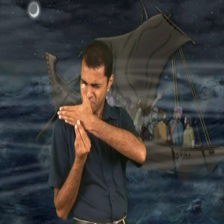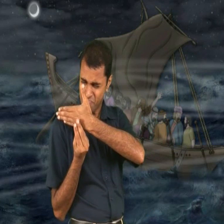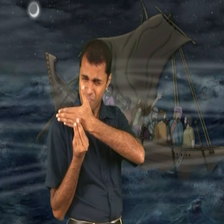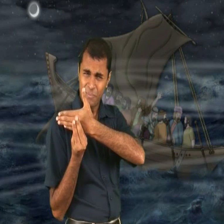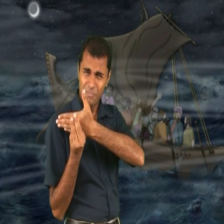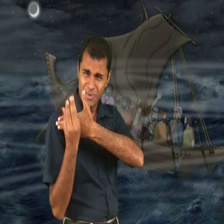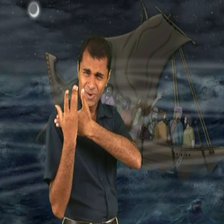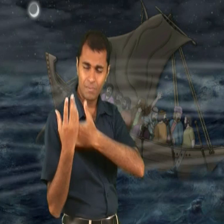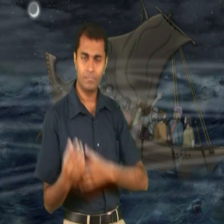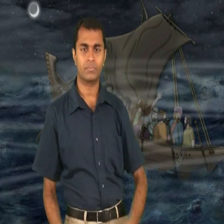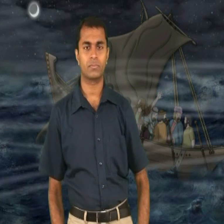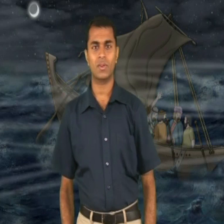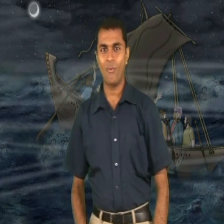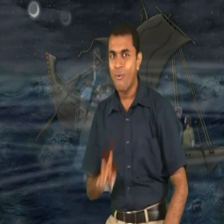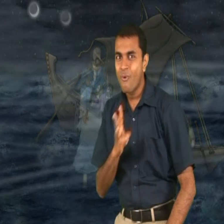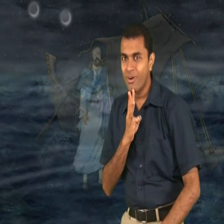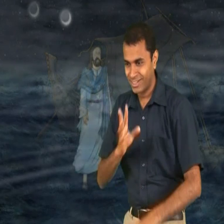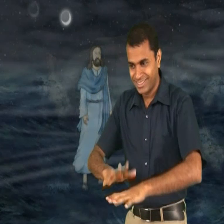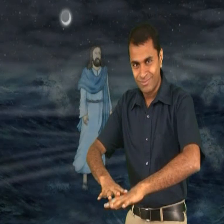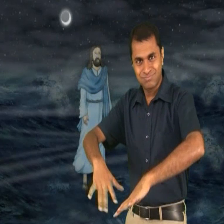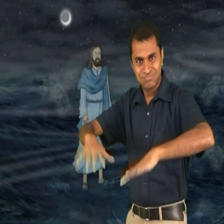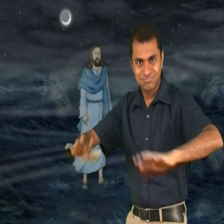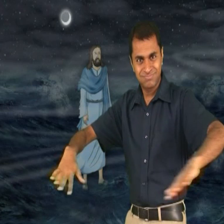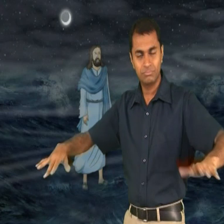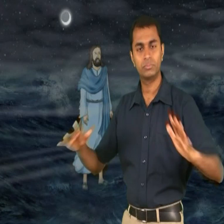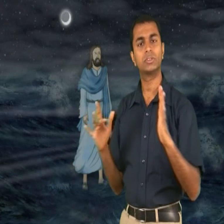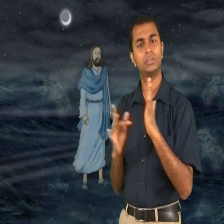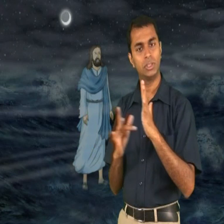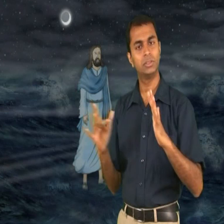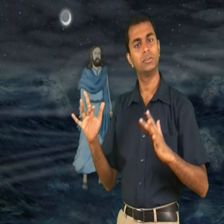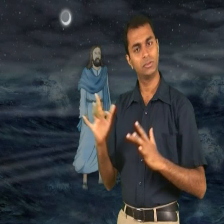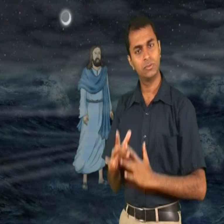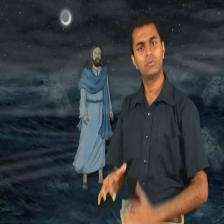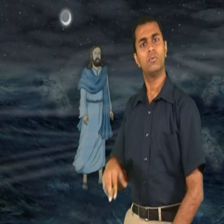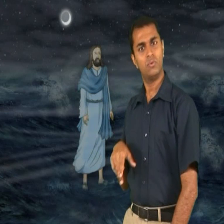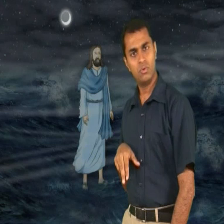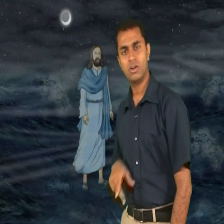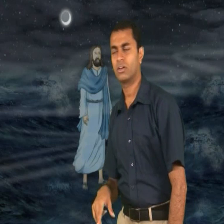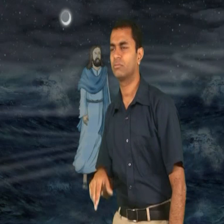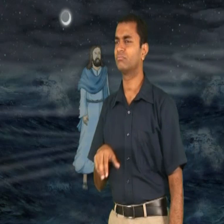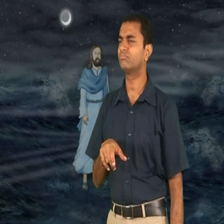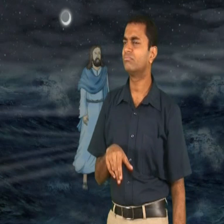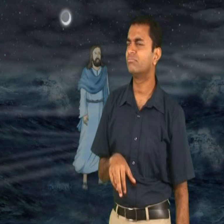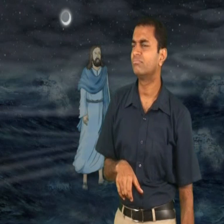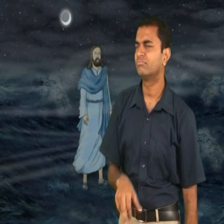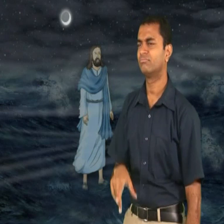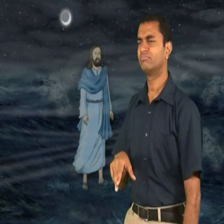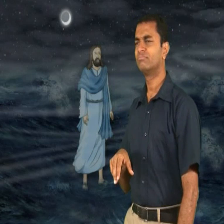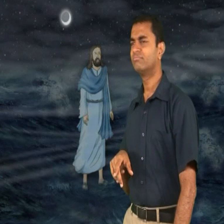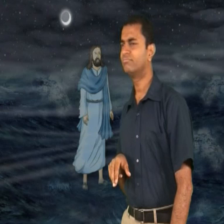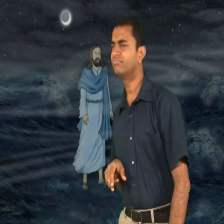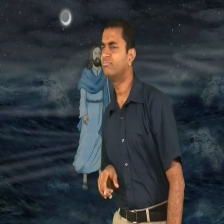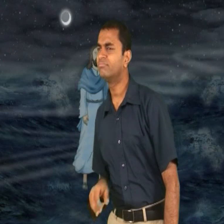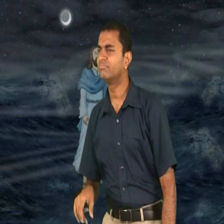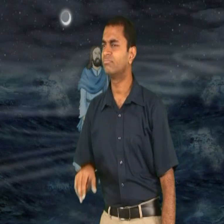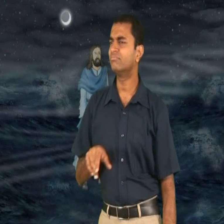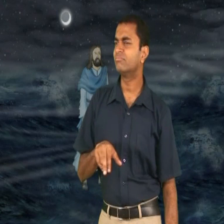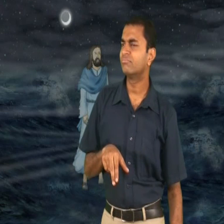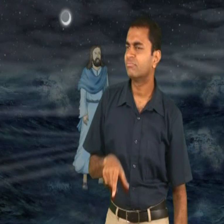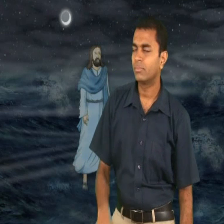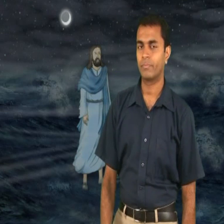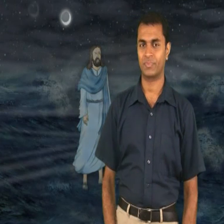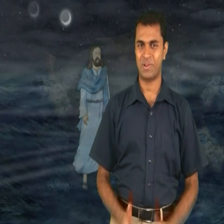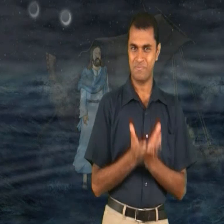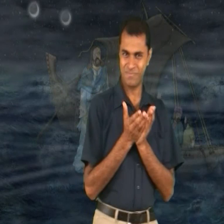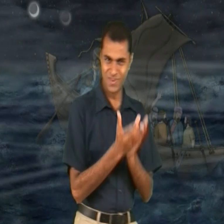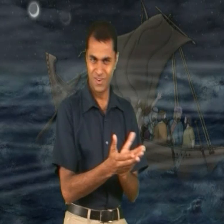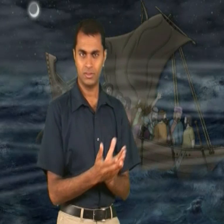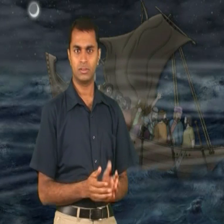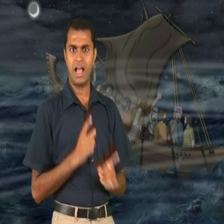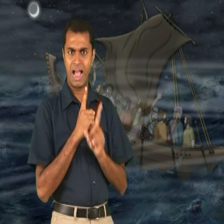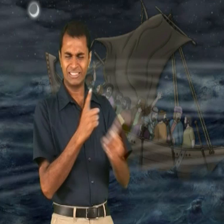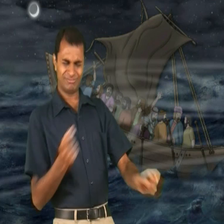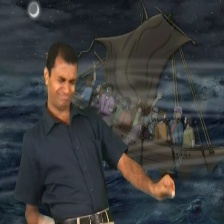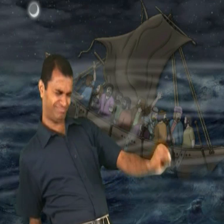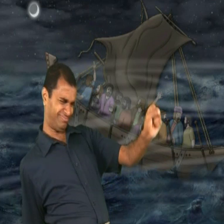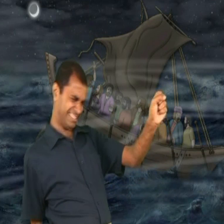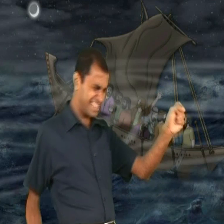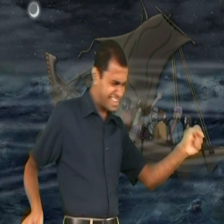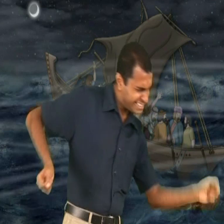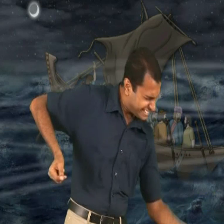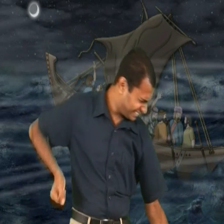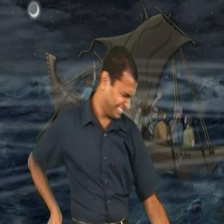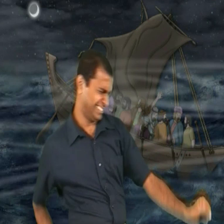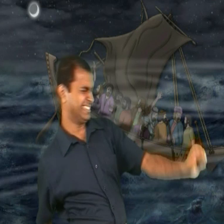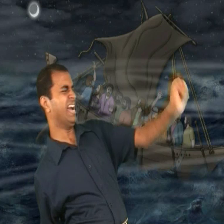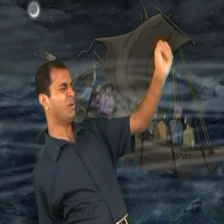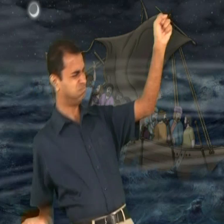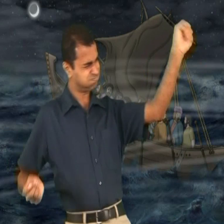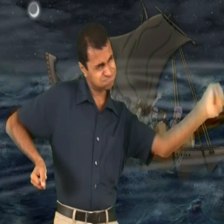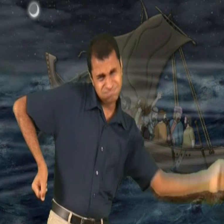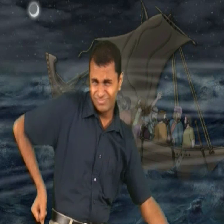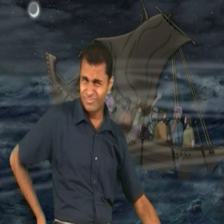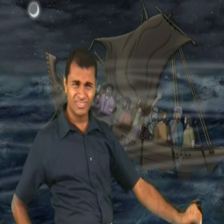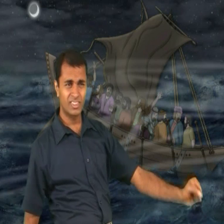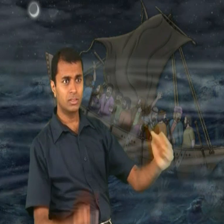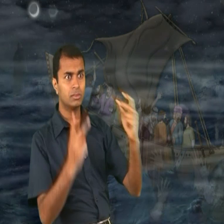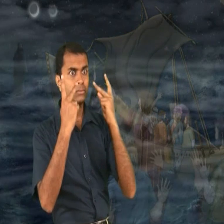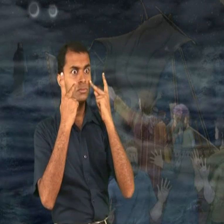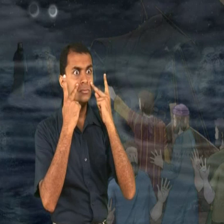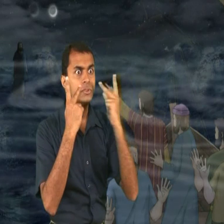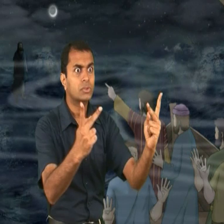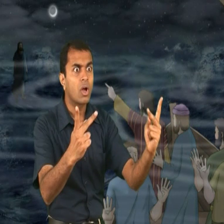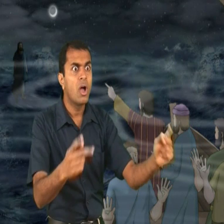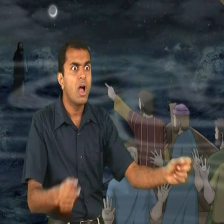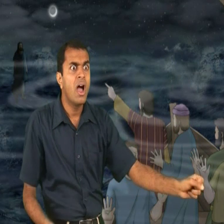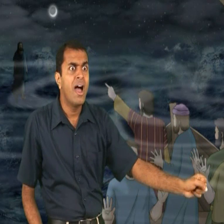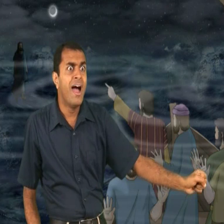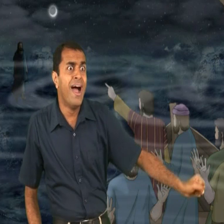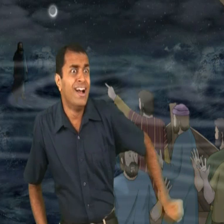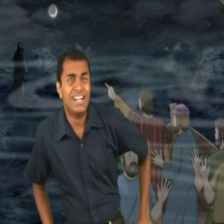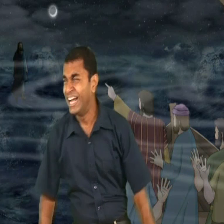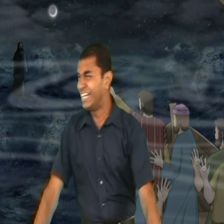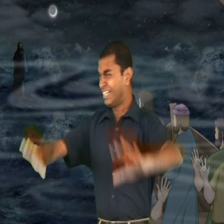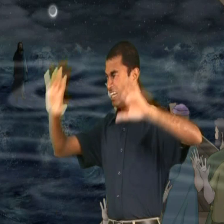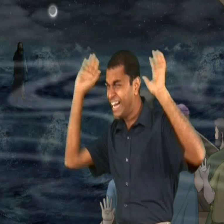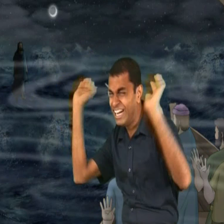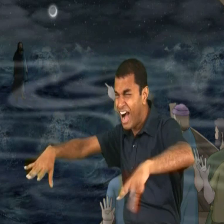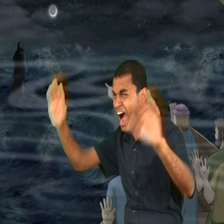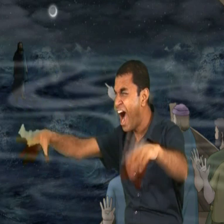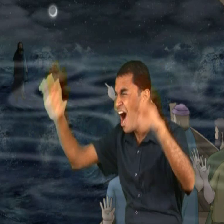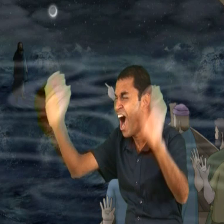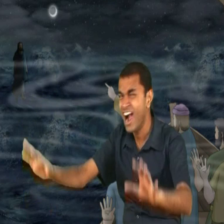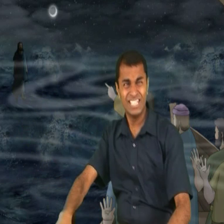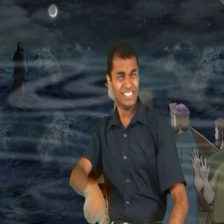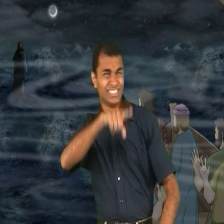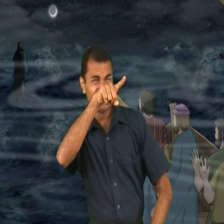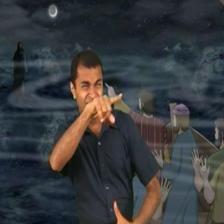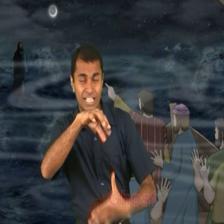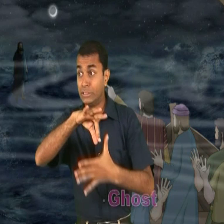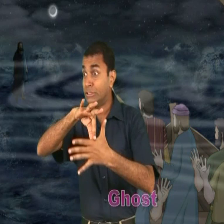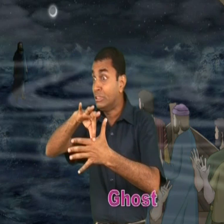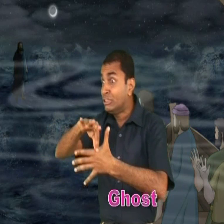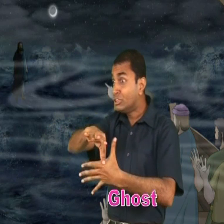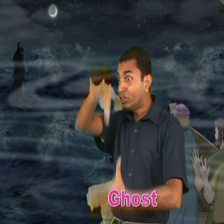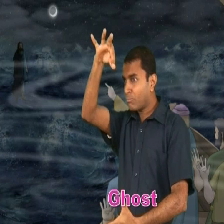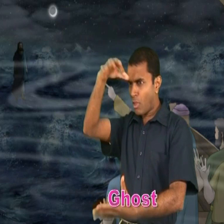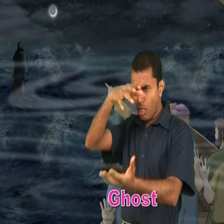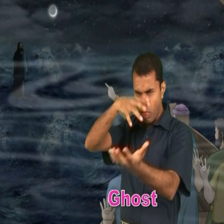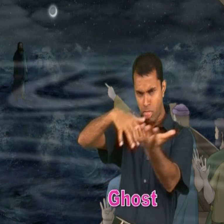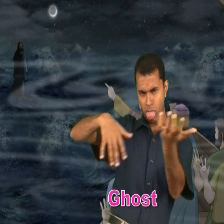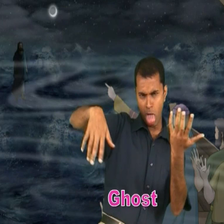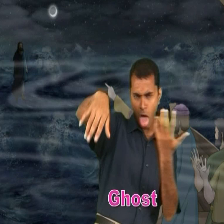During the fourth watch of the night, Jesus went out to them, walking on the sea. When the disciples saw Him walking on the sea, they were terrified.